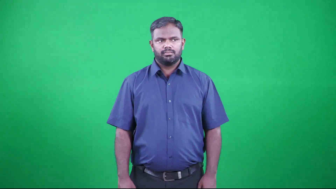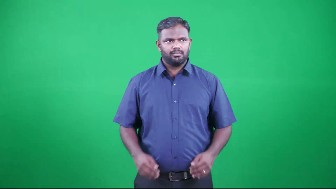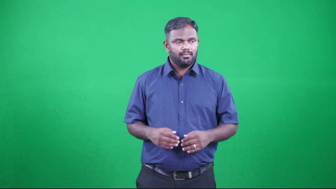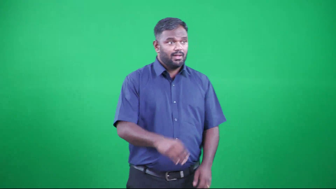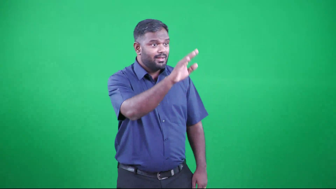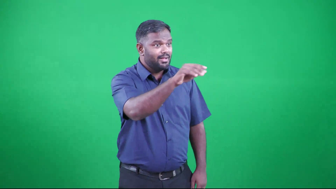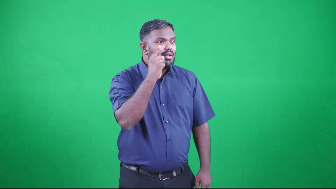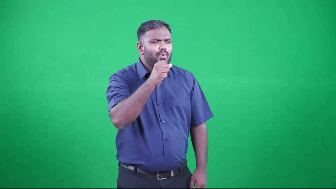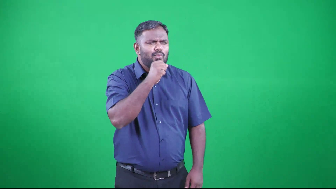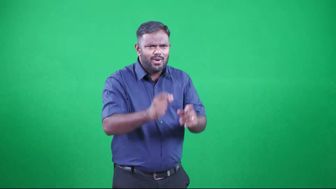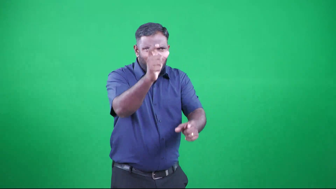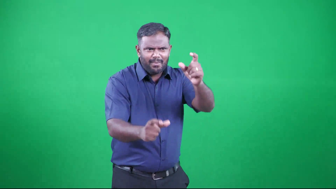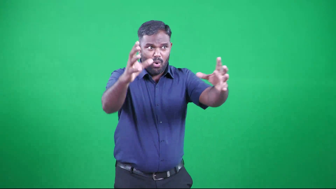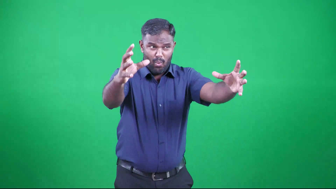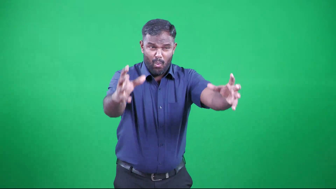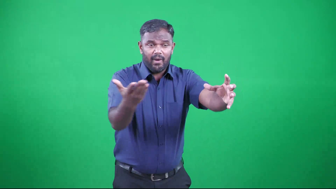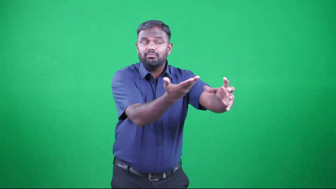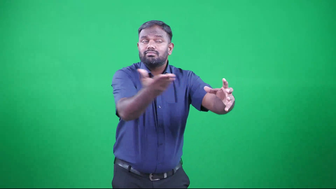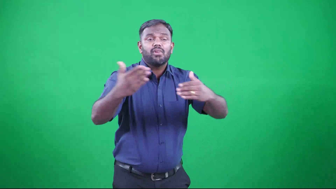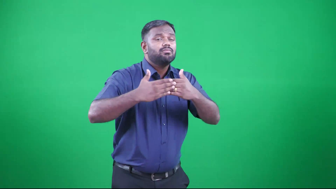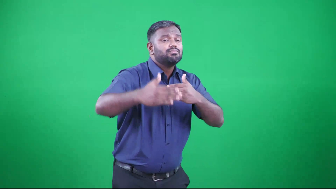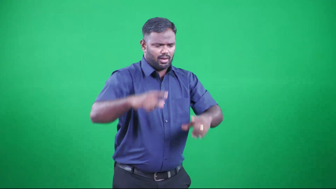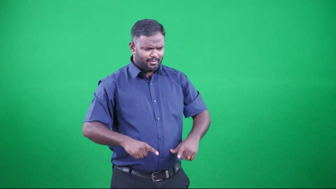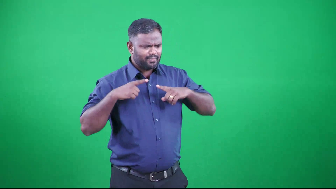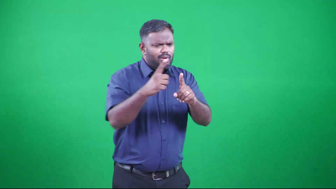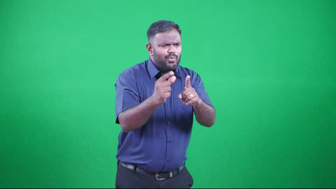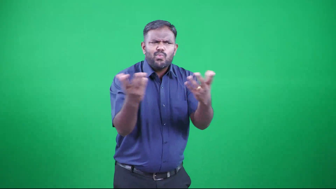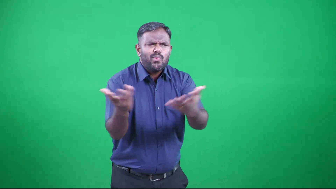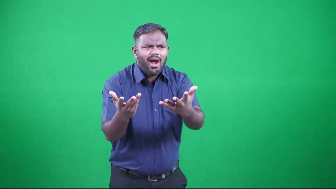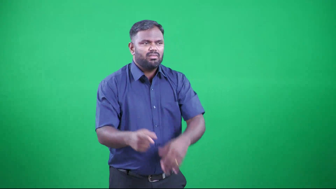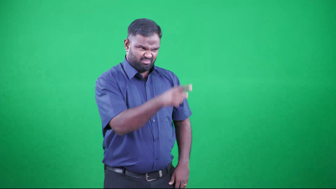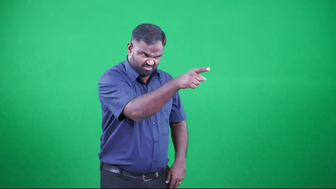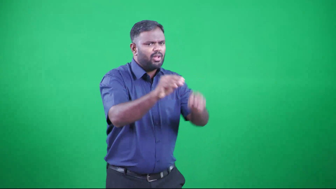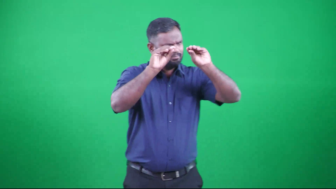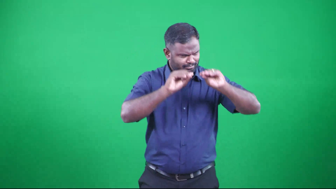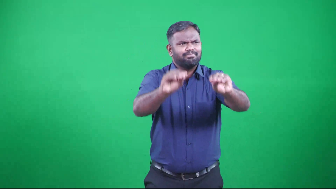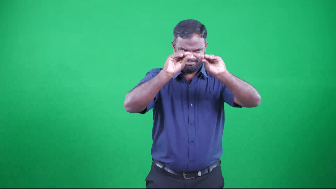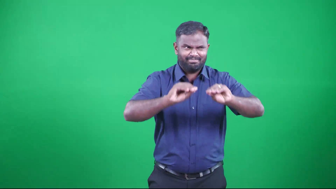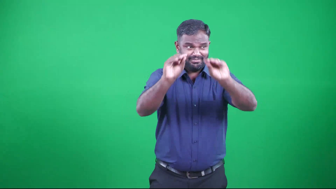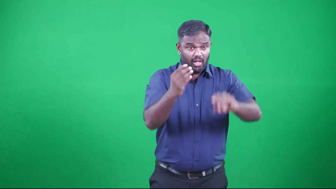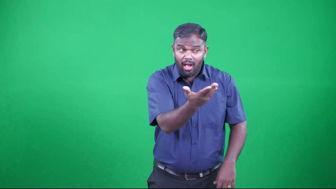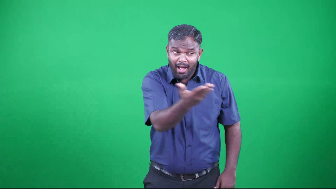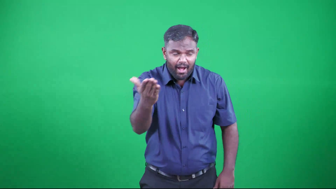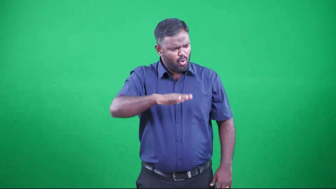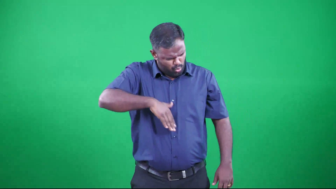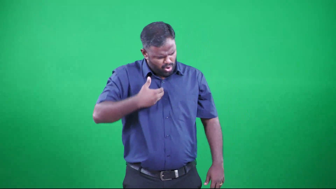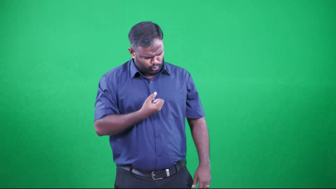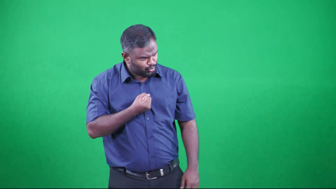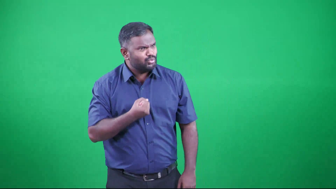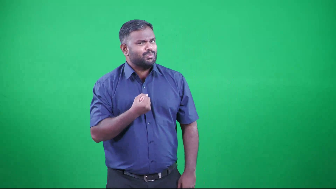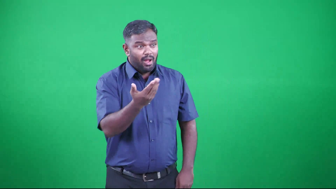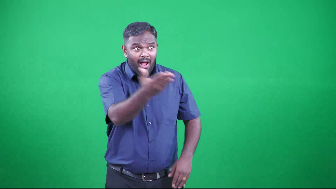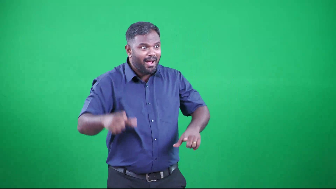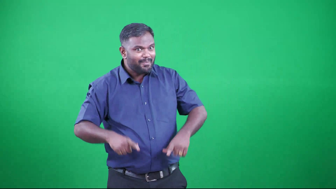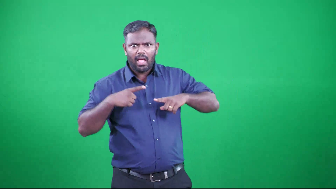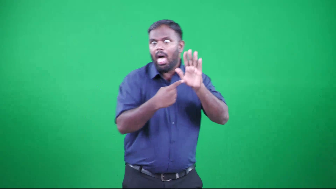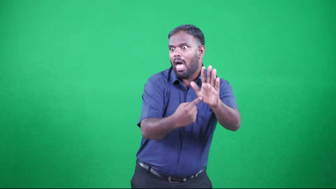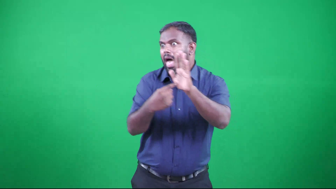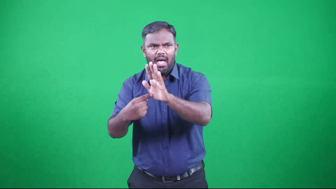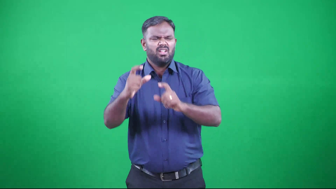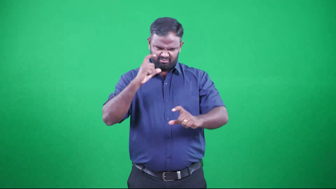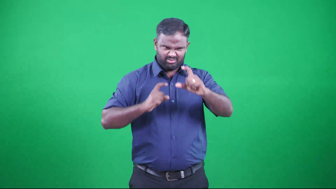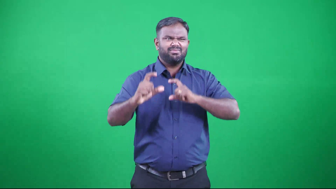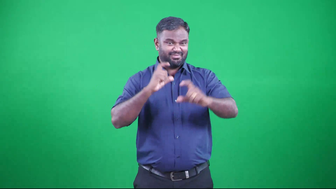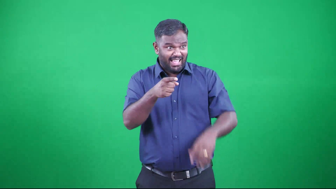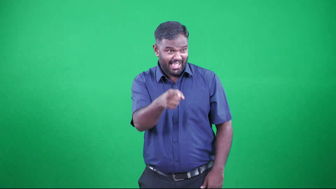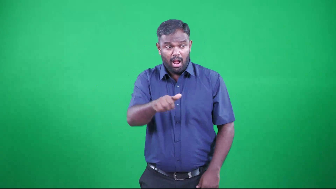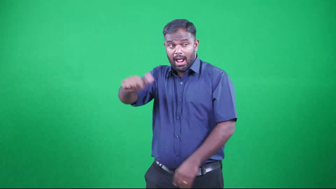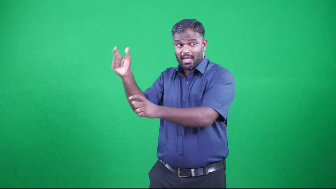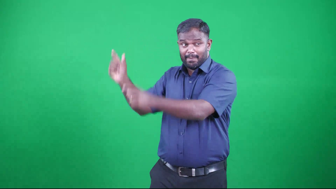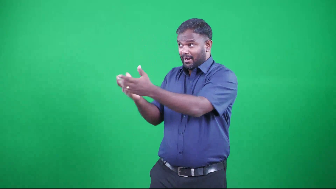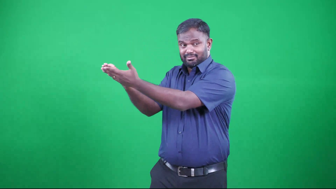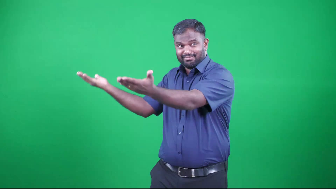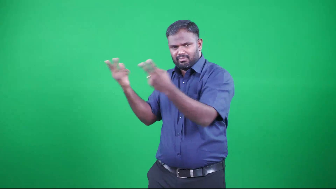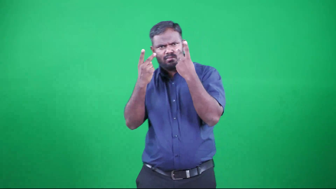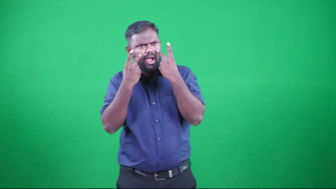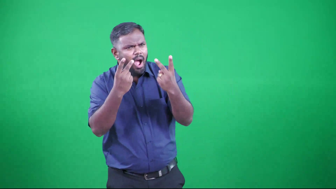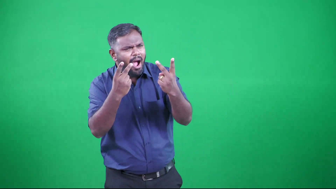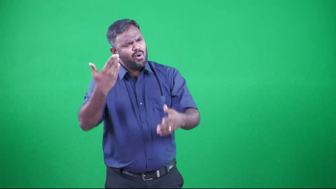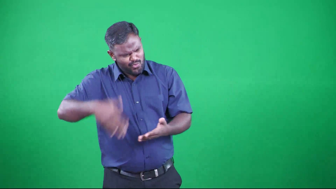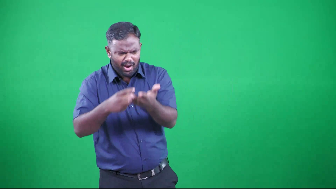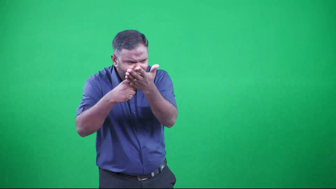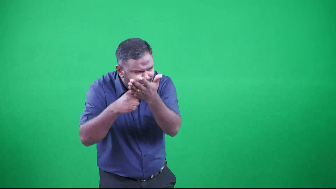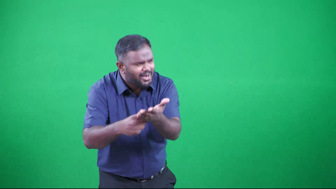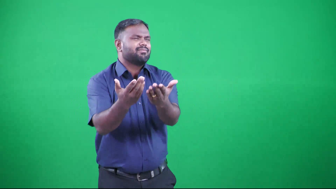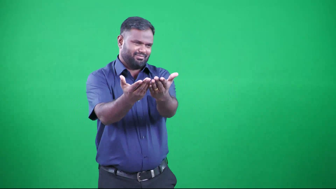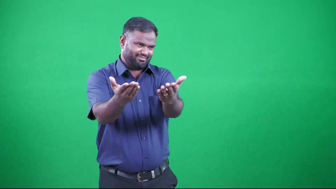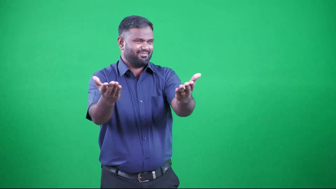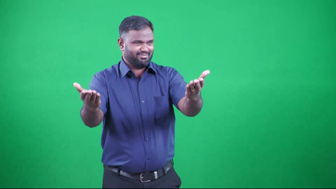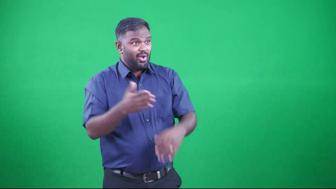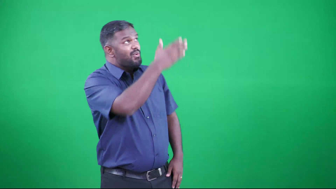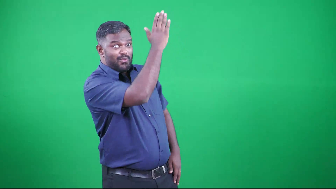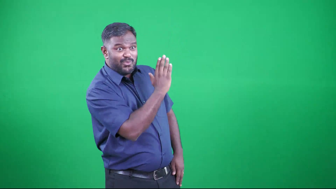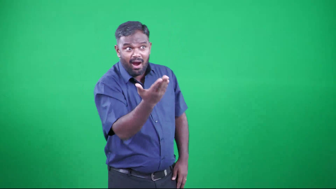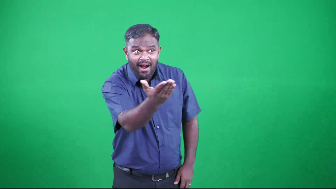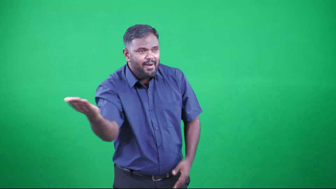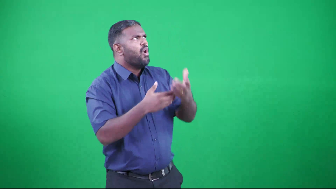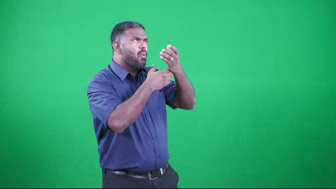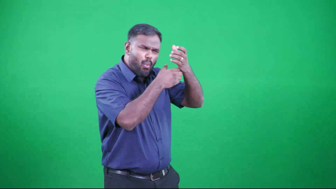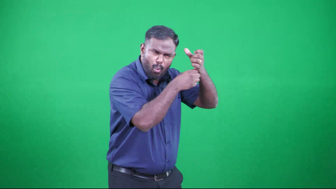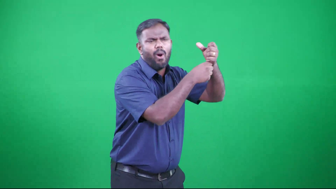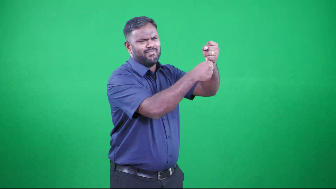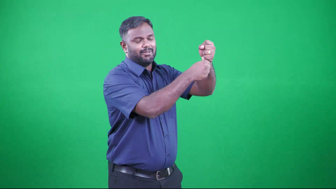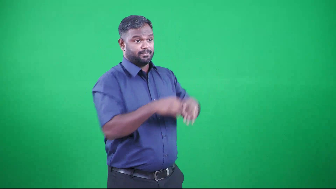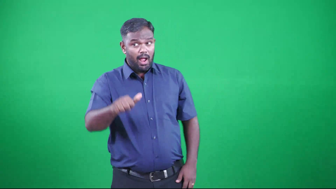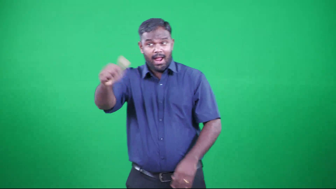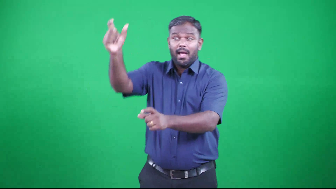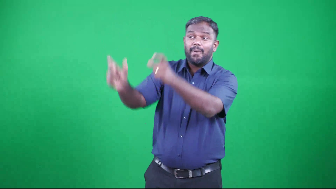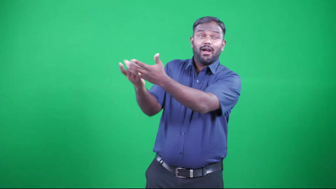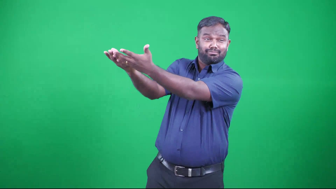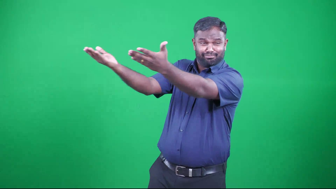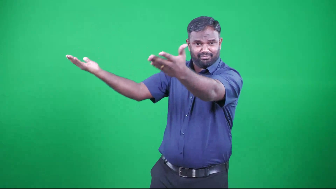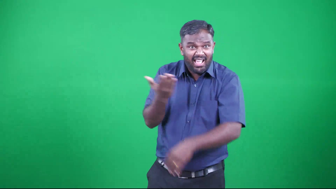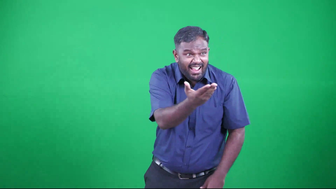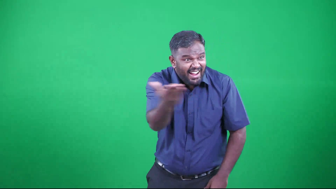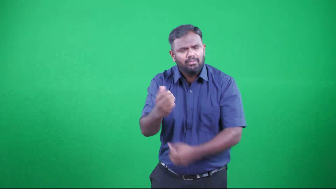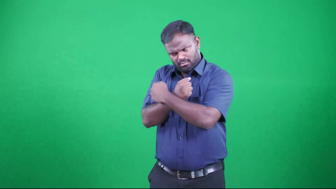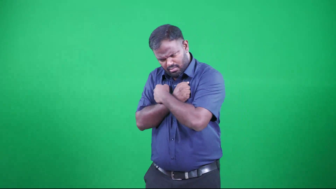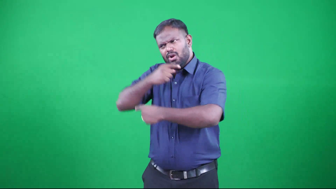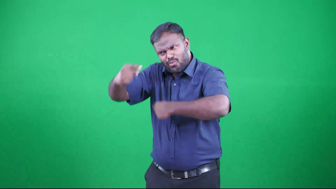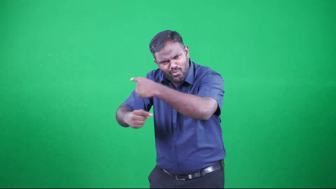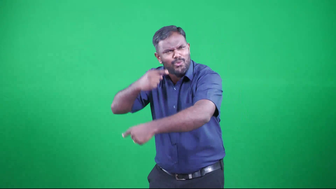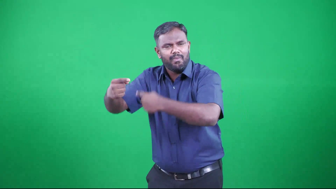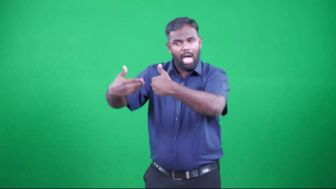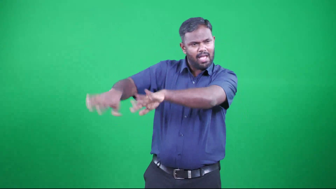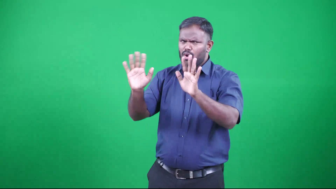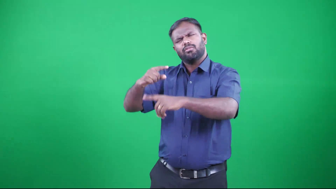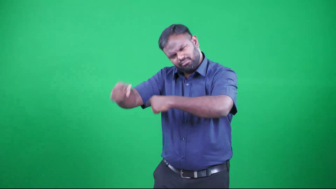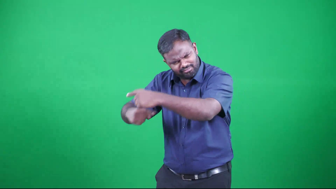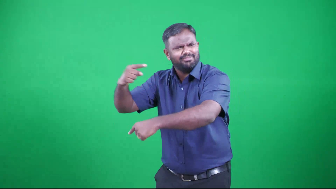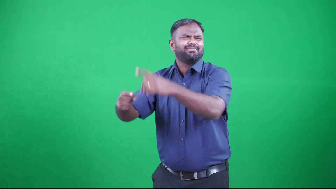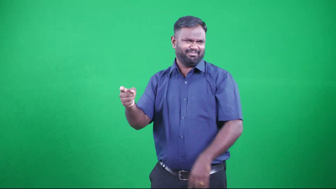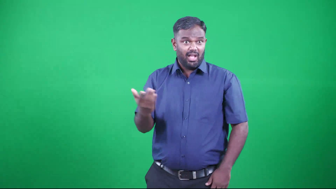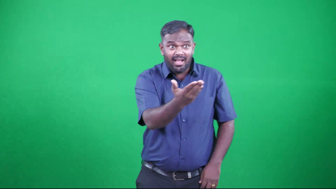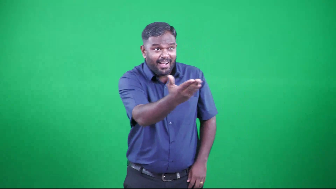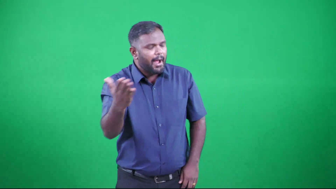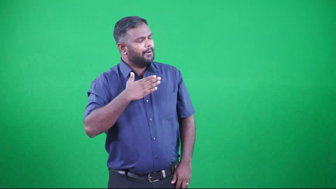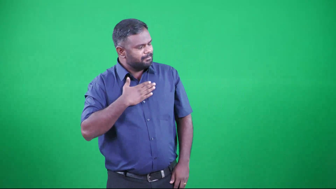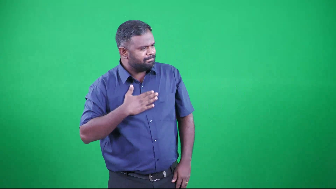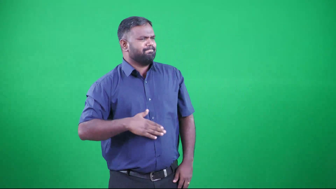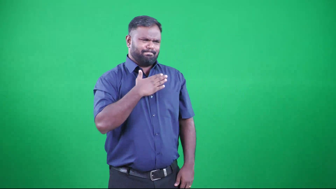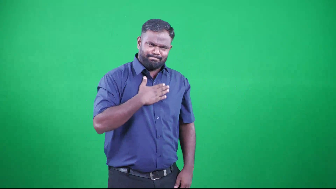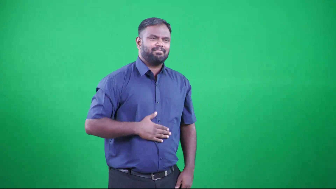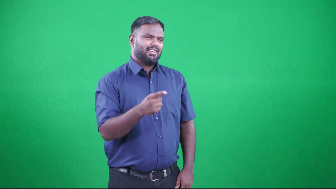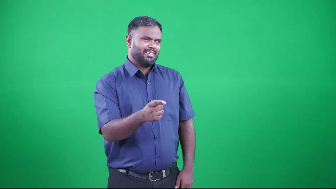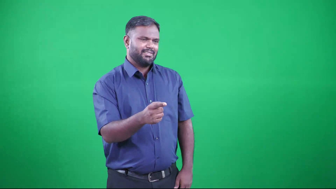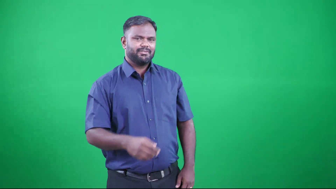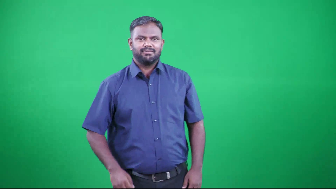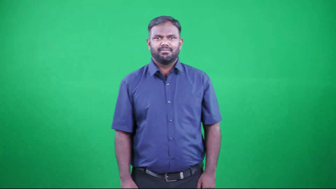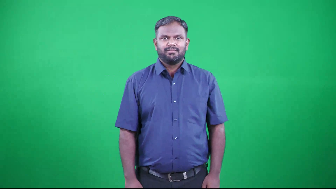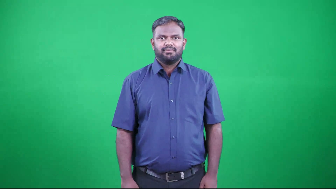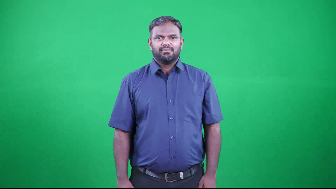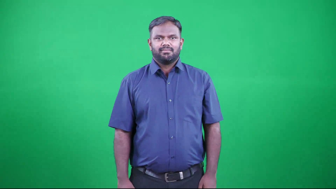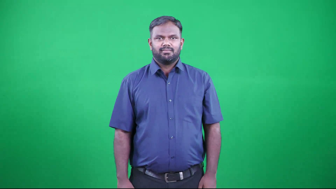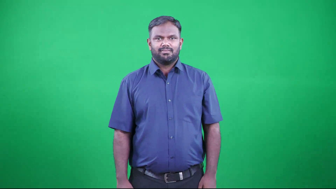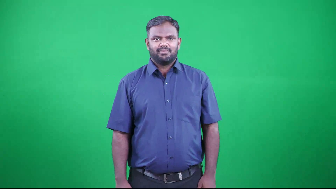Older men are to be temperate, dignified, self-controlled, and sound in faith, love, and perseverance.